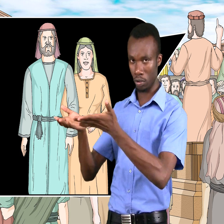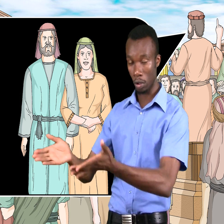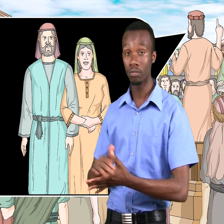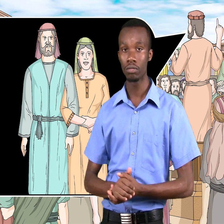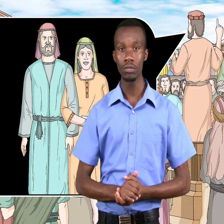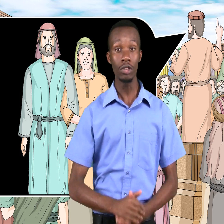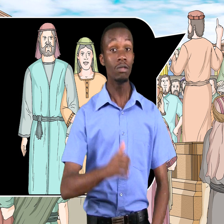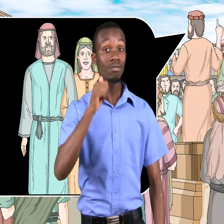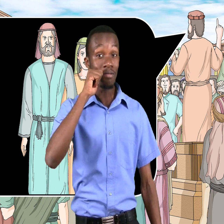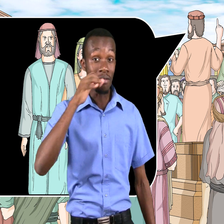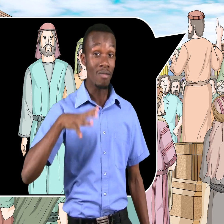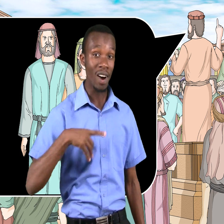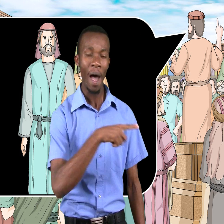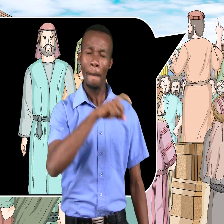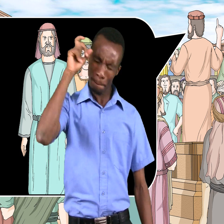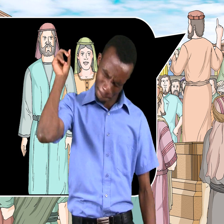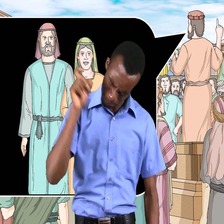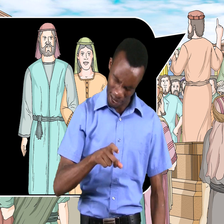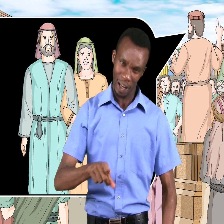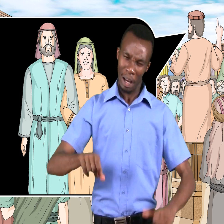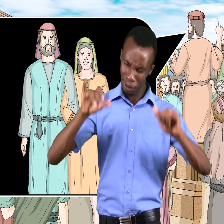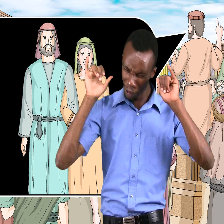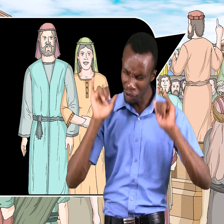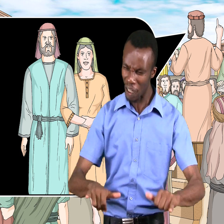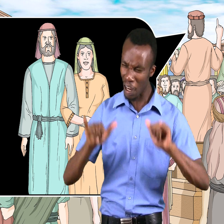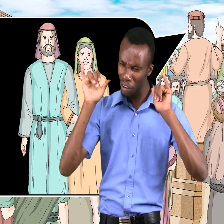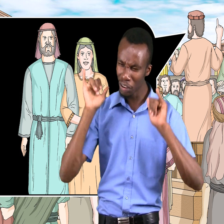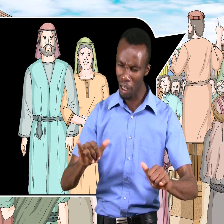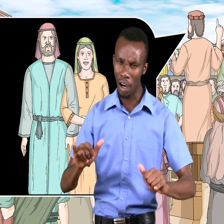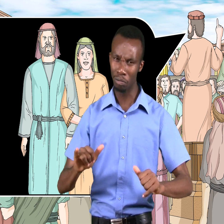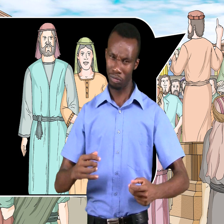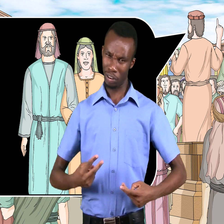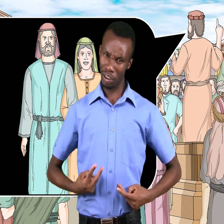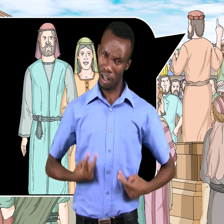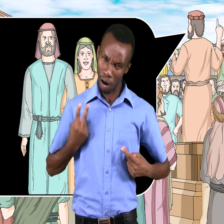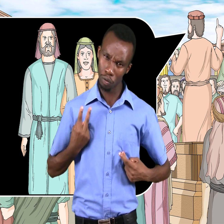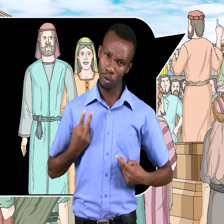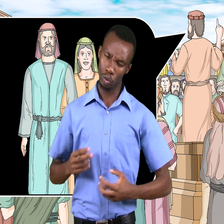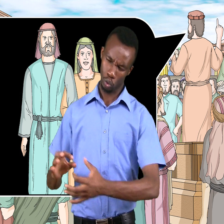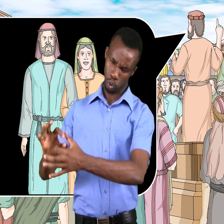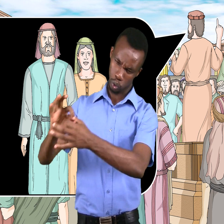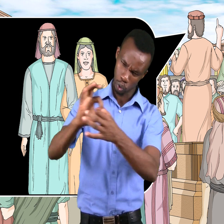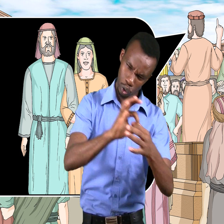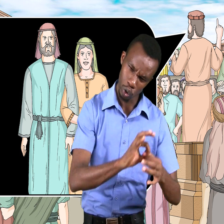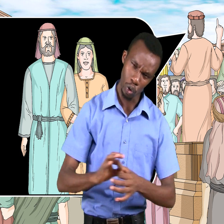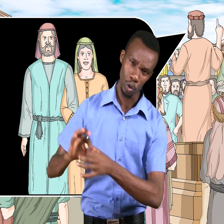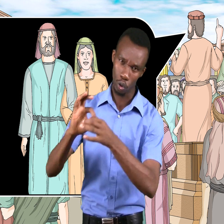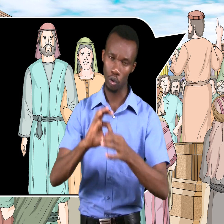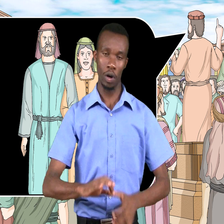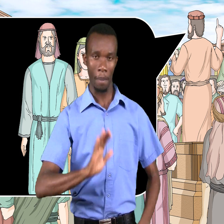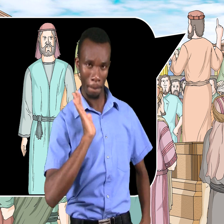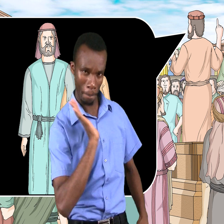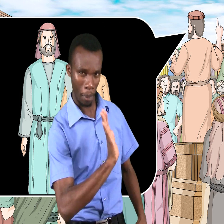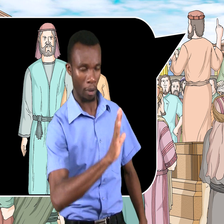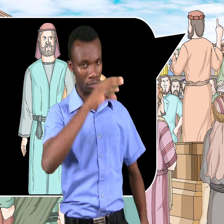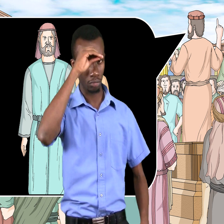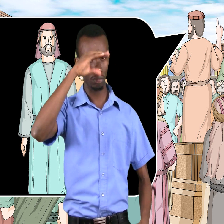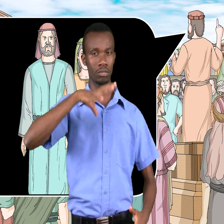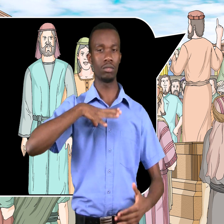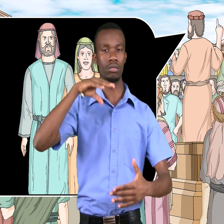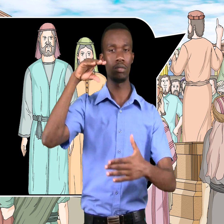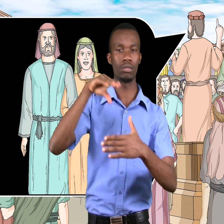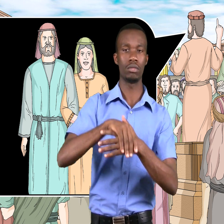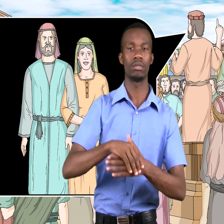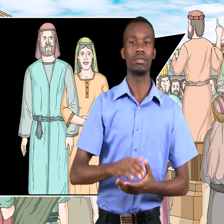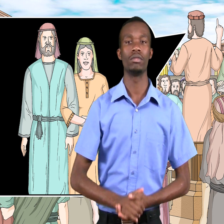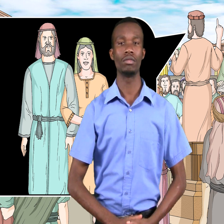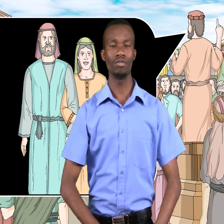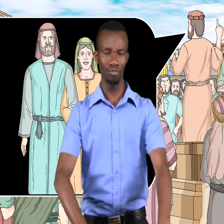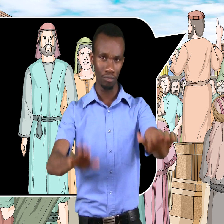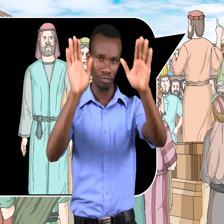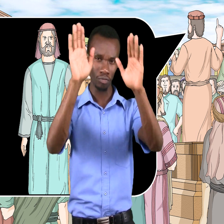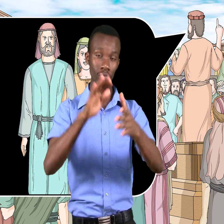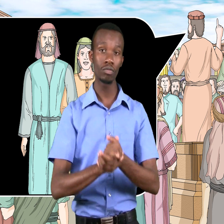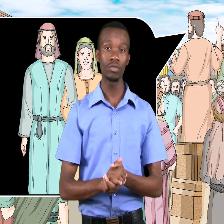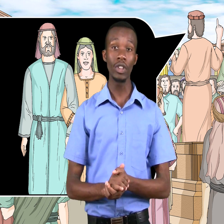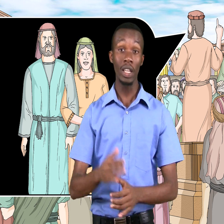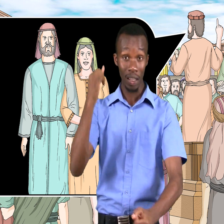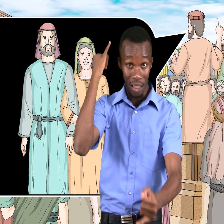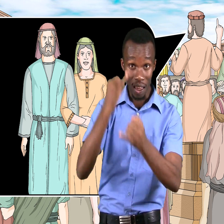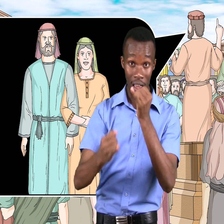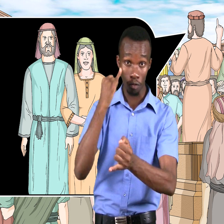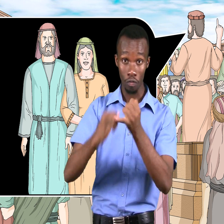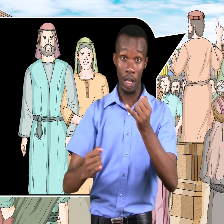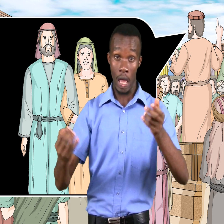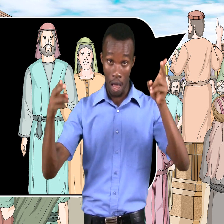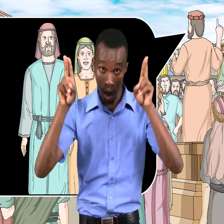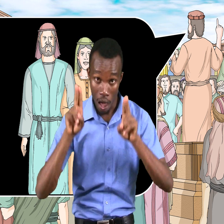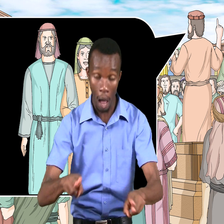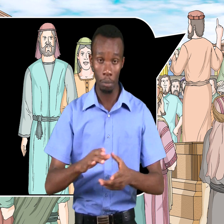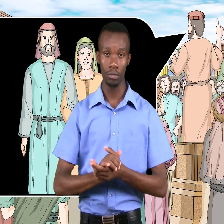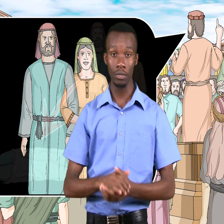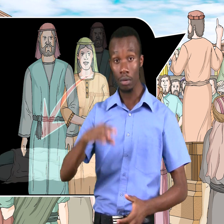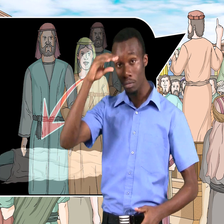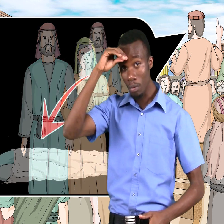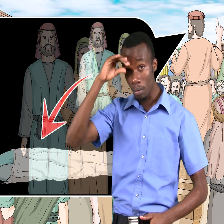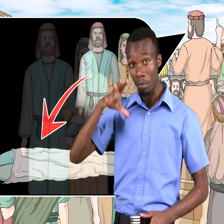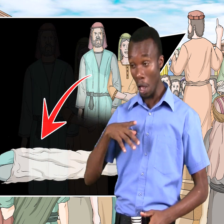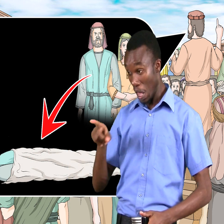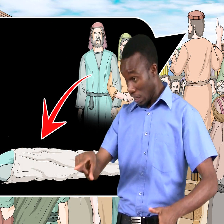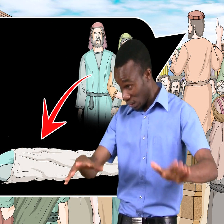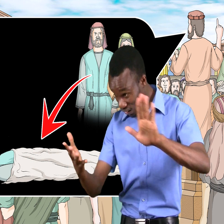A wife is bound to her husband as long as he lives.